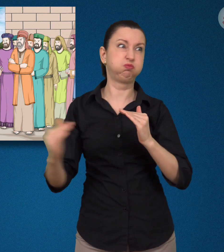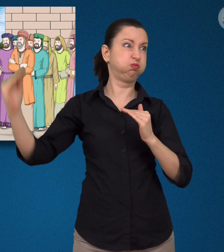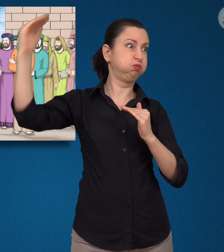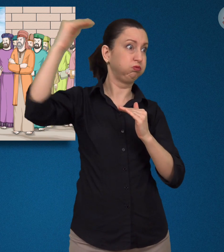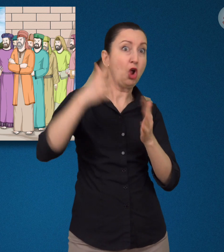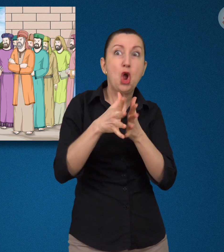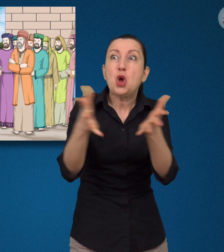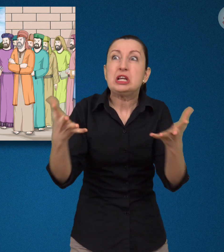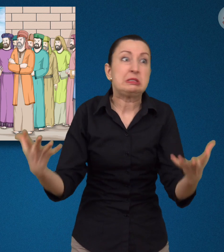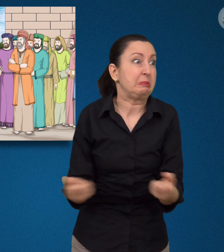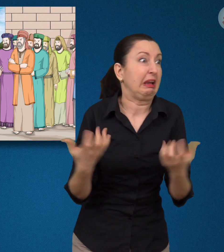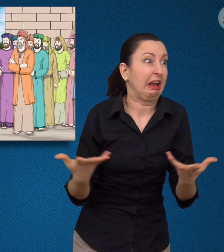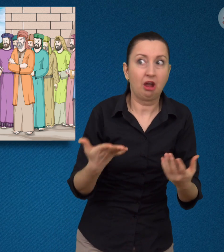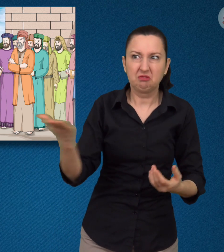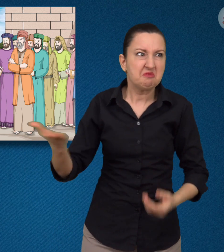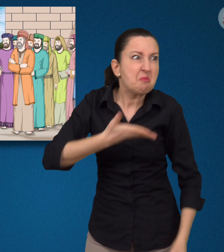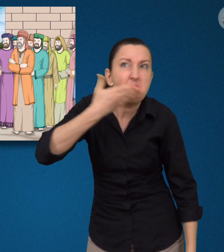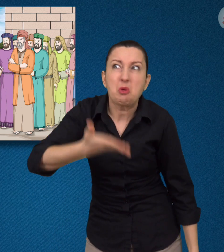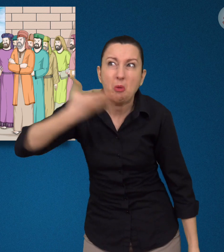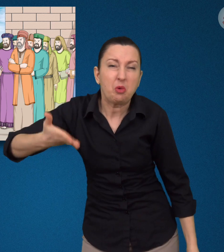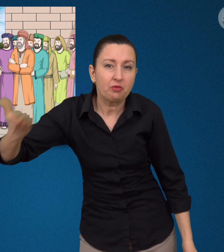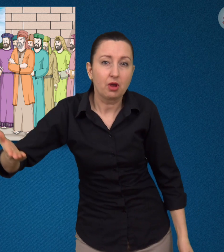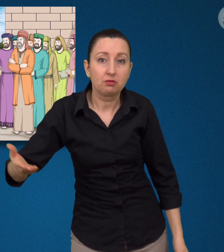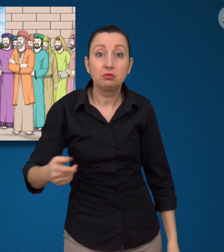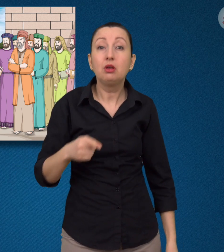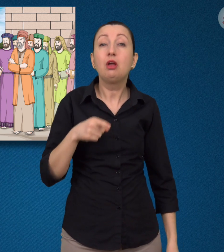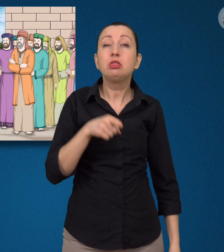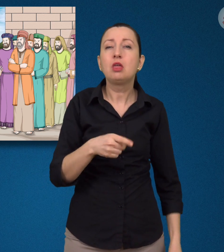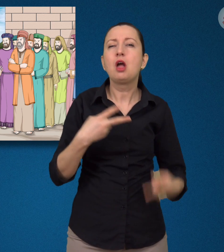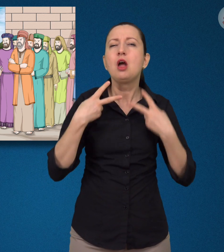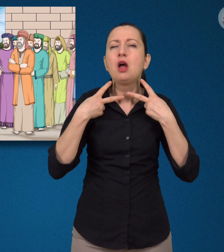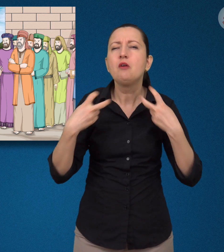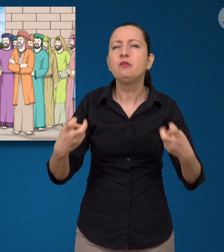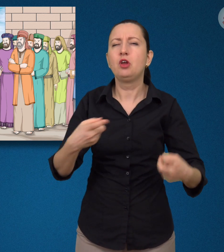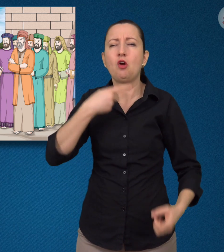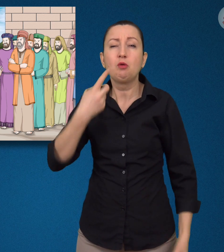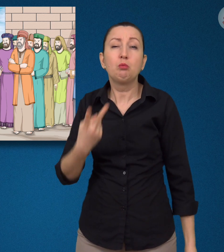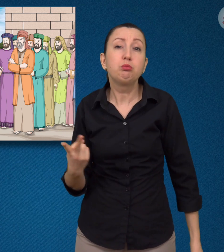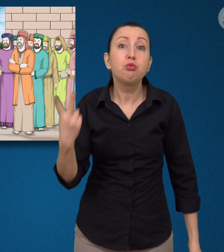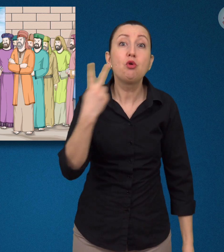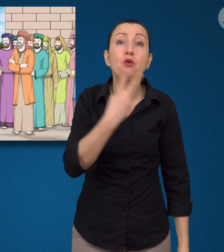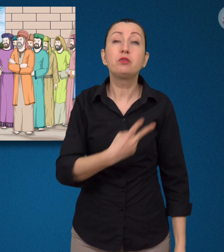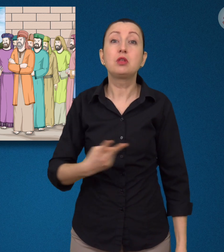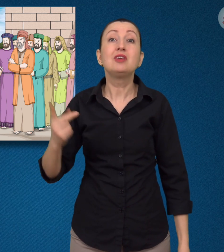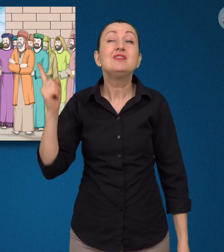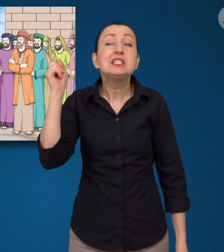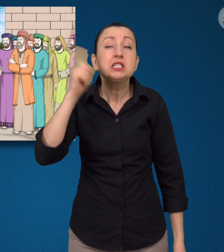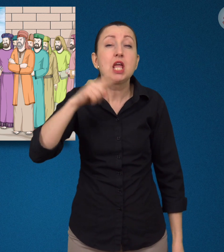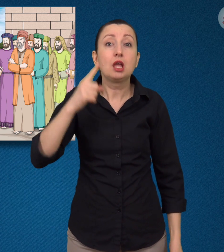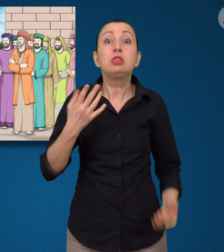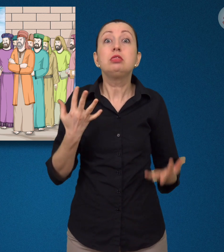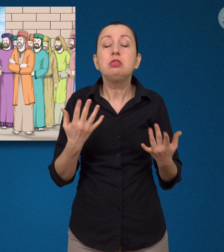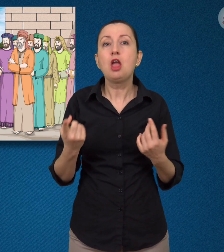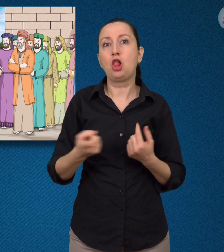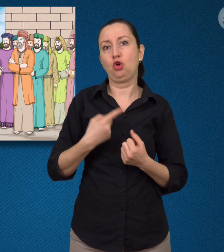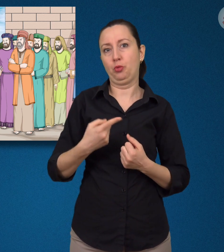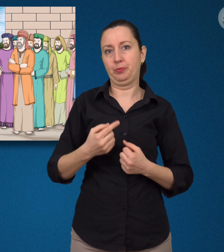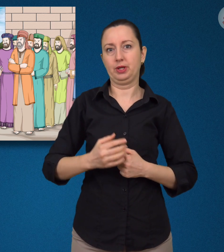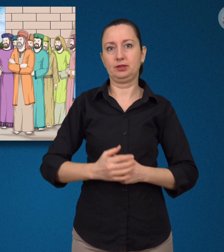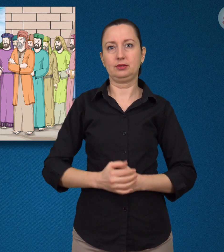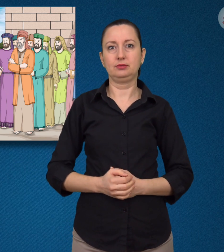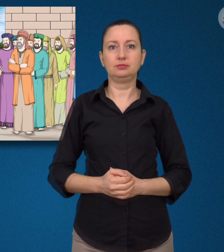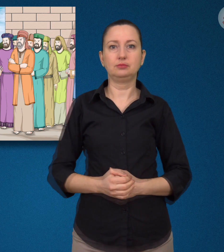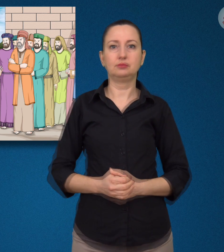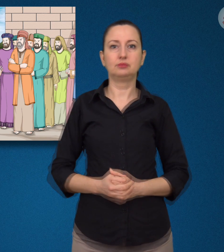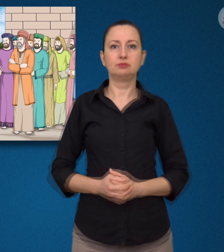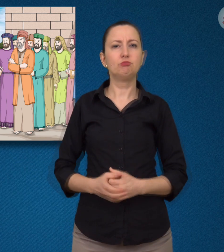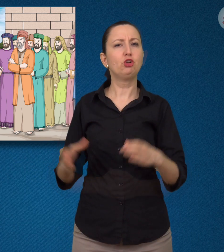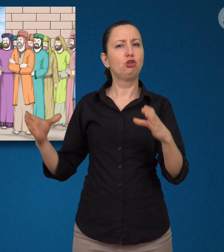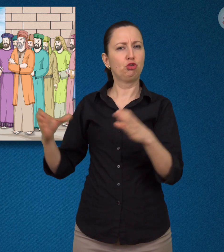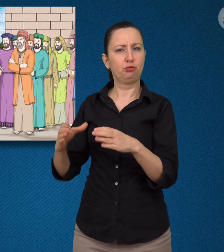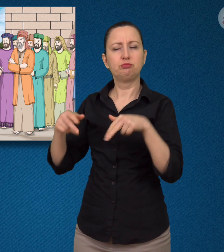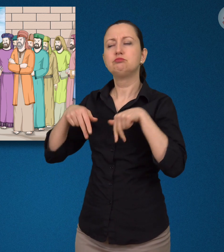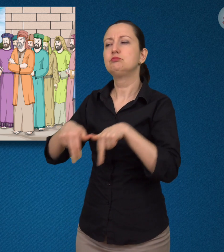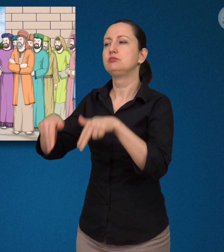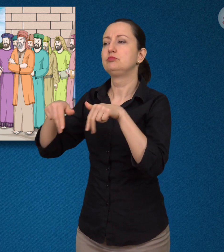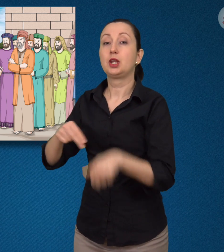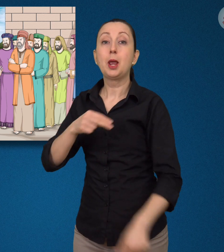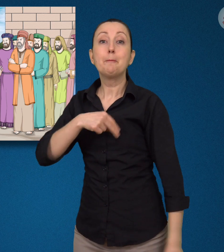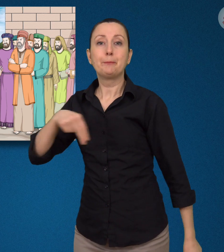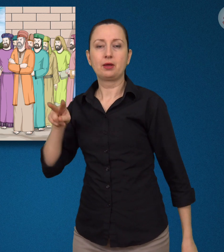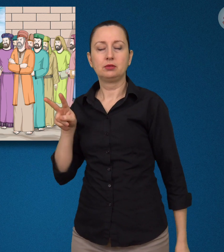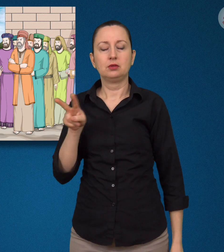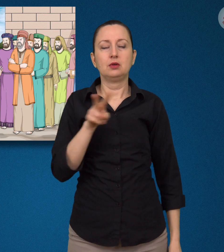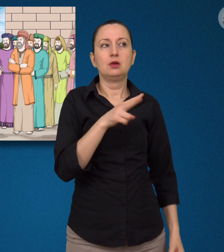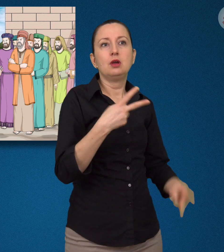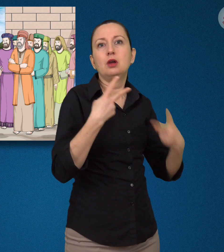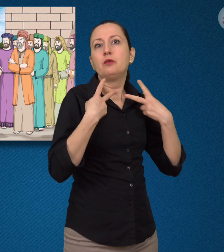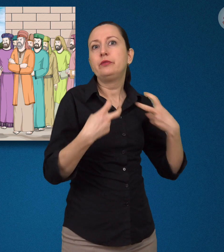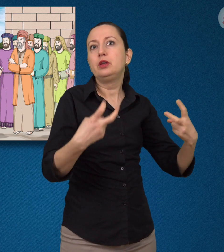She continued this for many days.